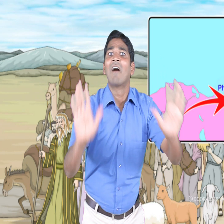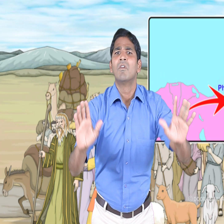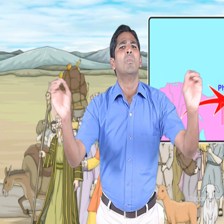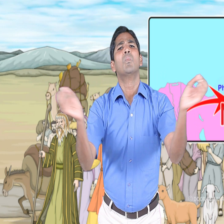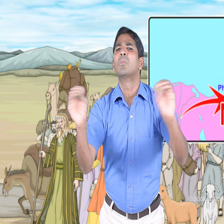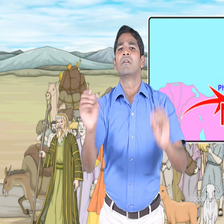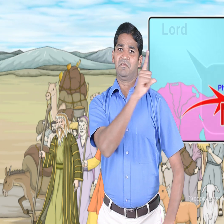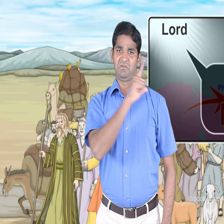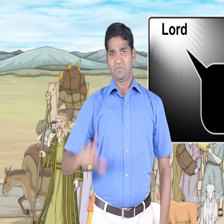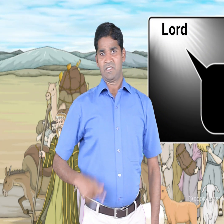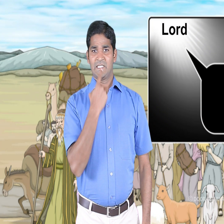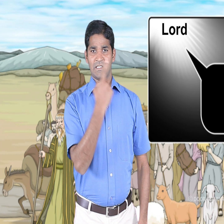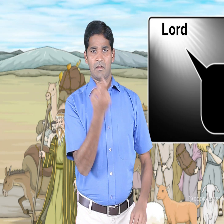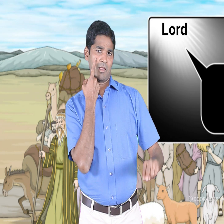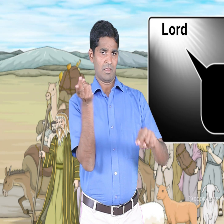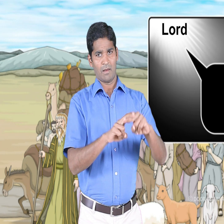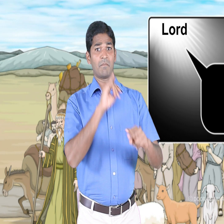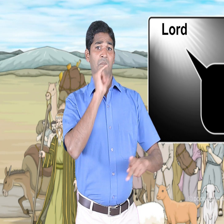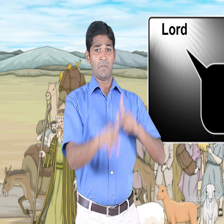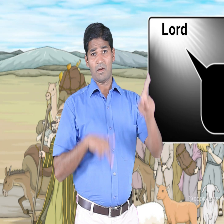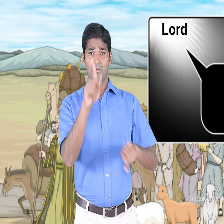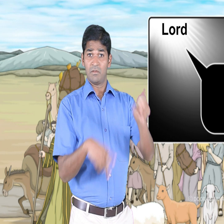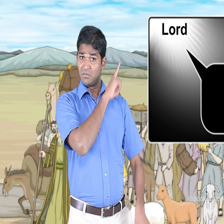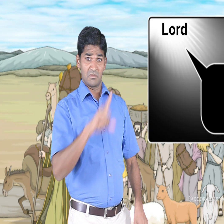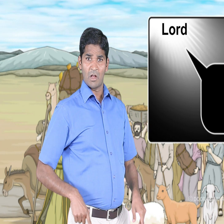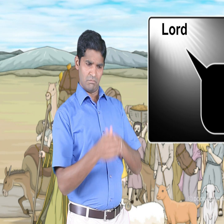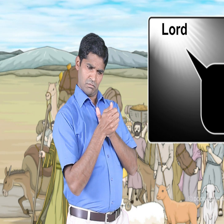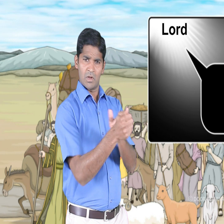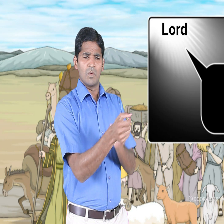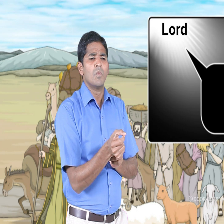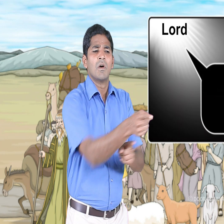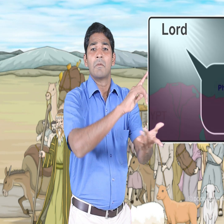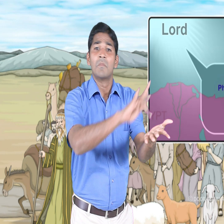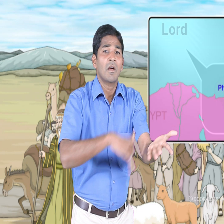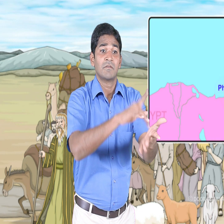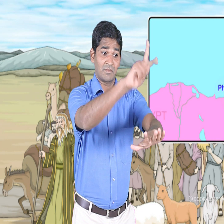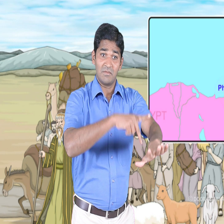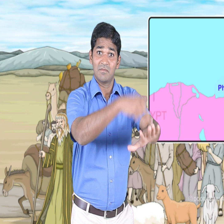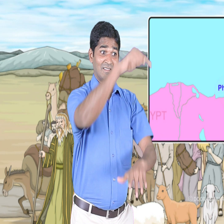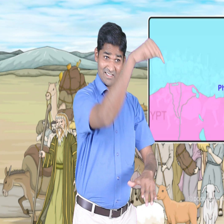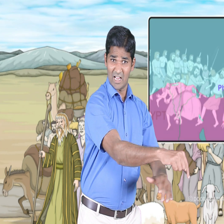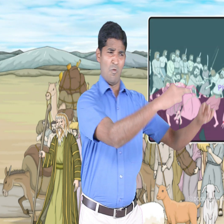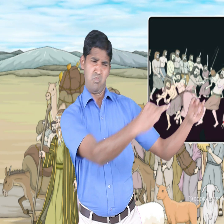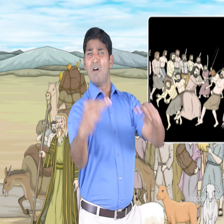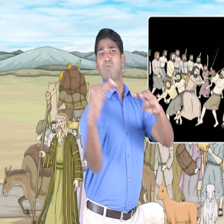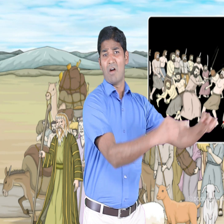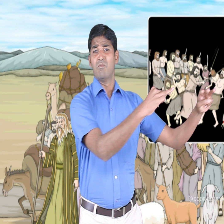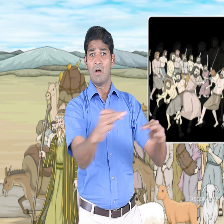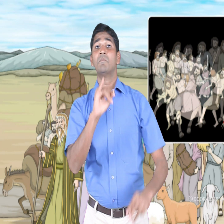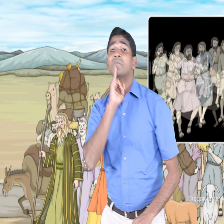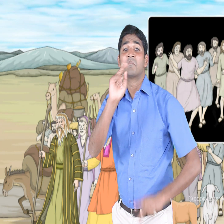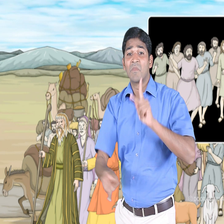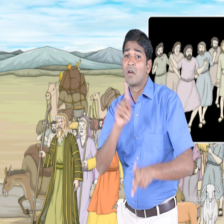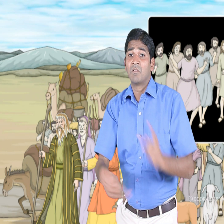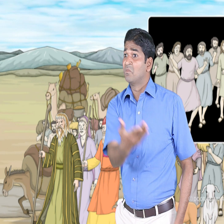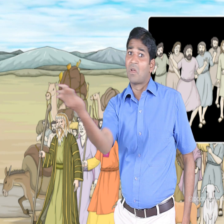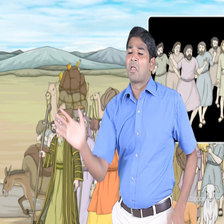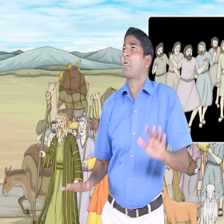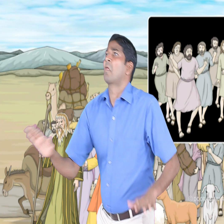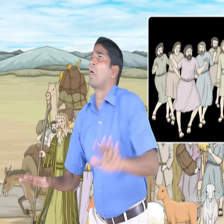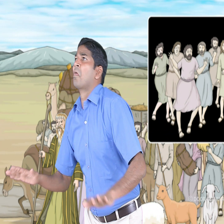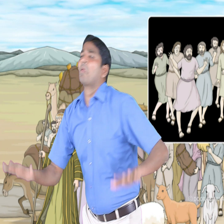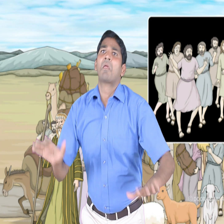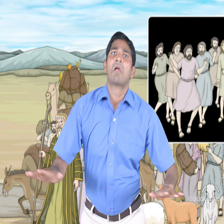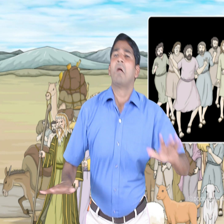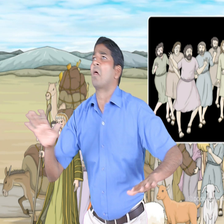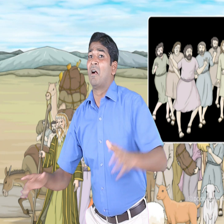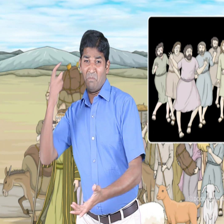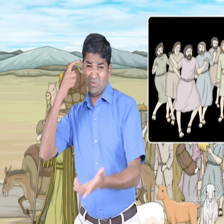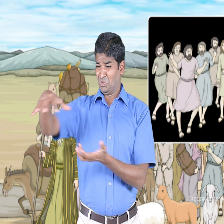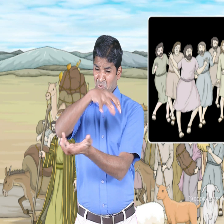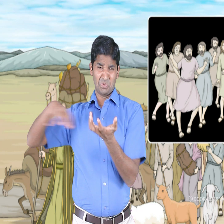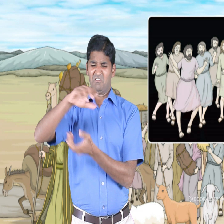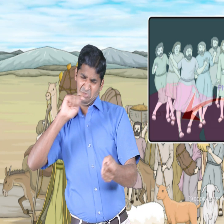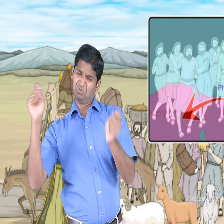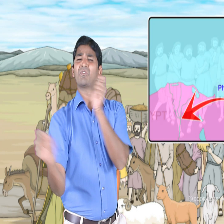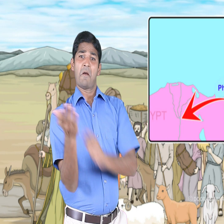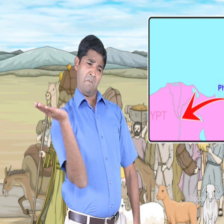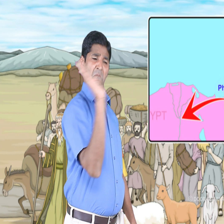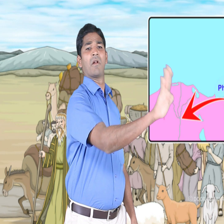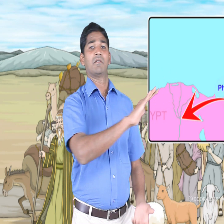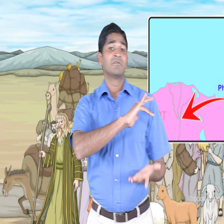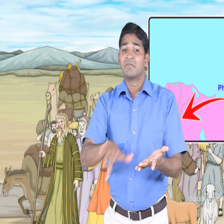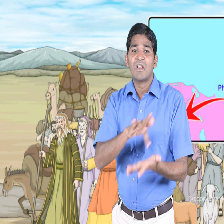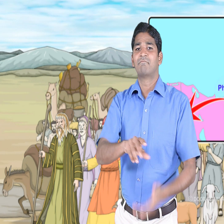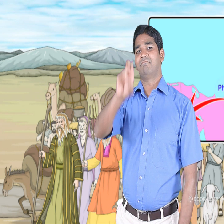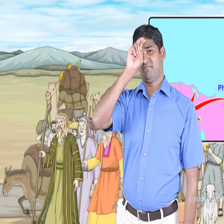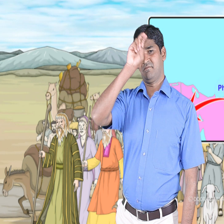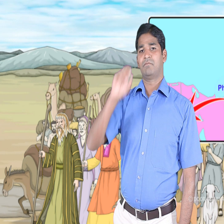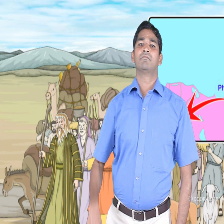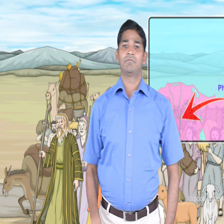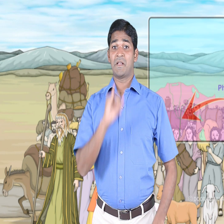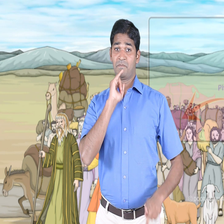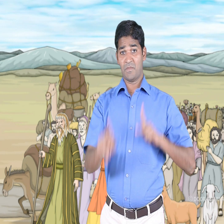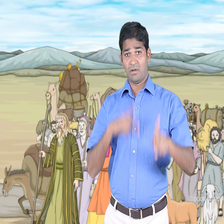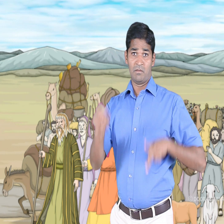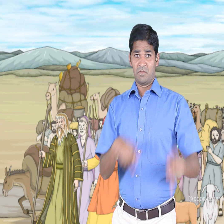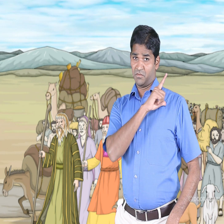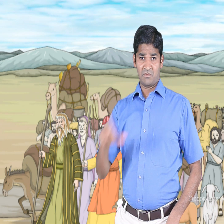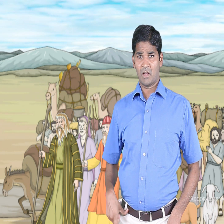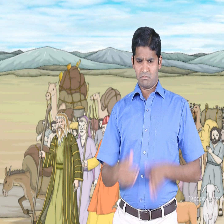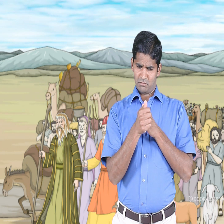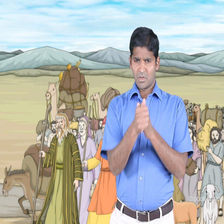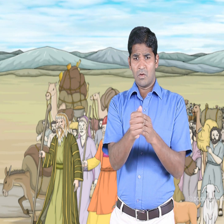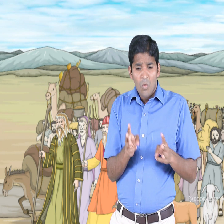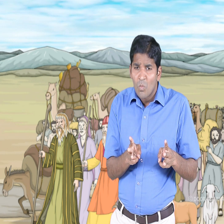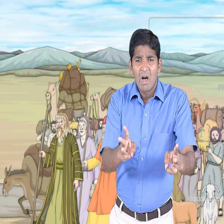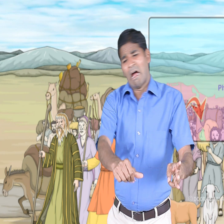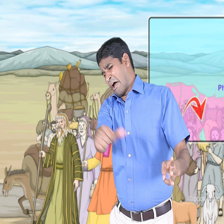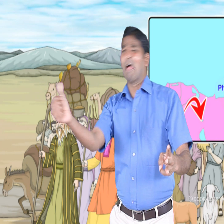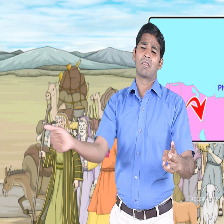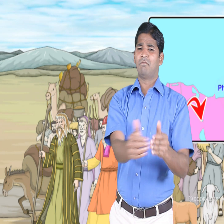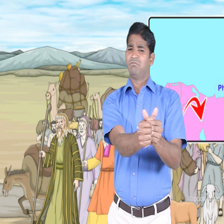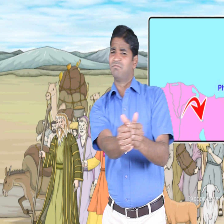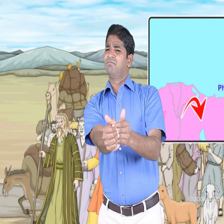For God said, “If the people face war, they might change their minds and return to Egypt.”